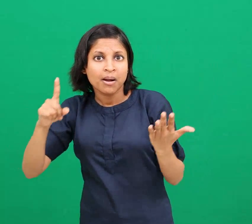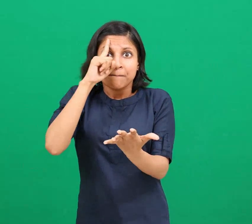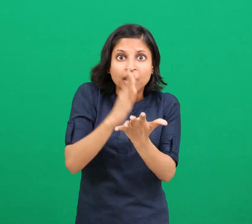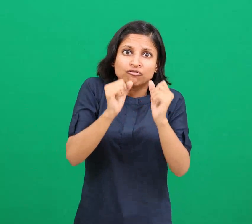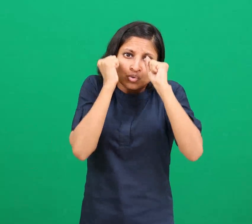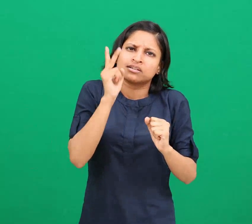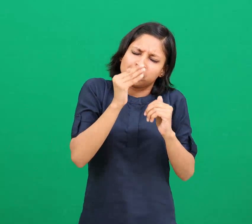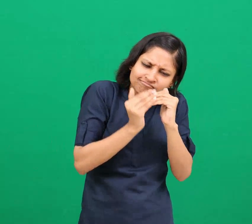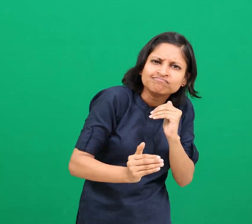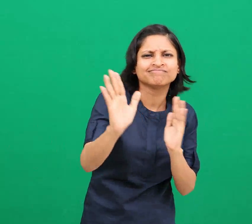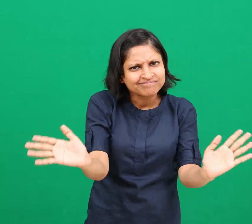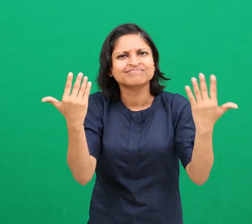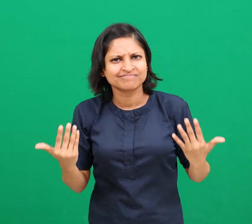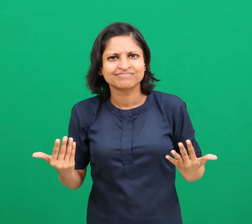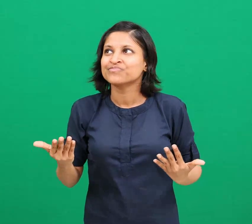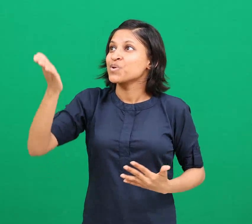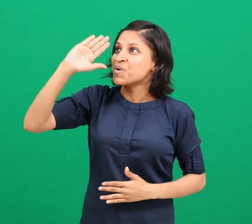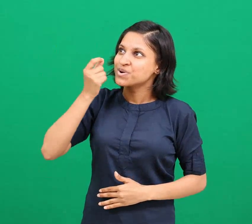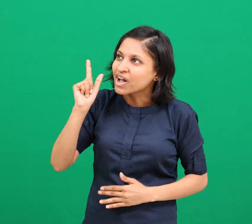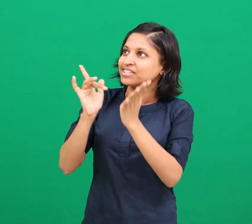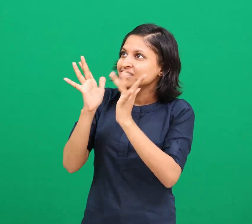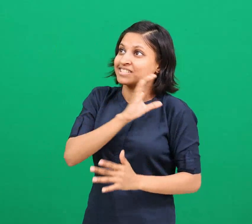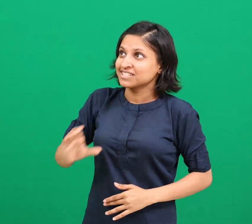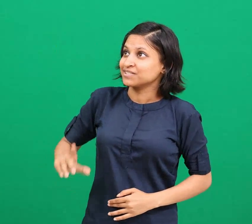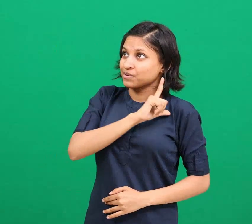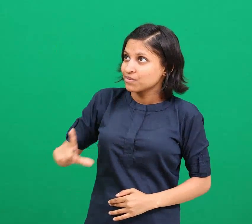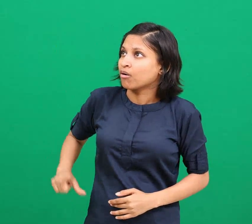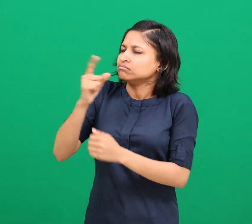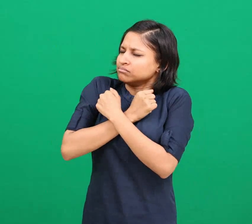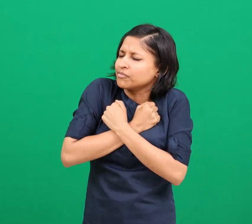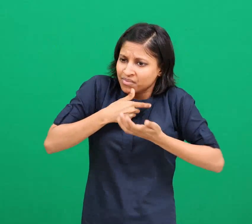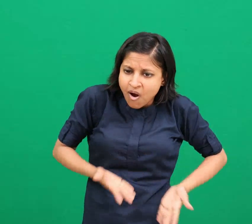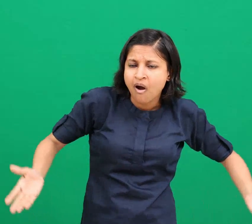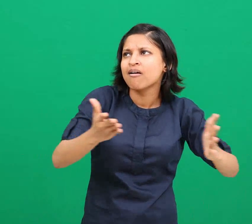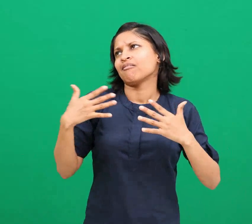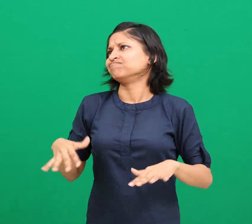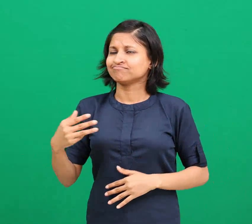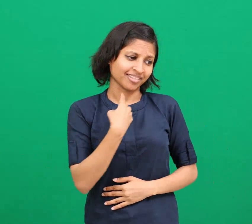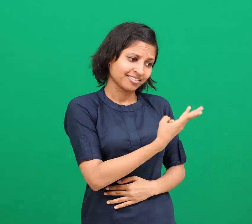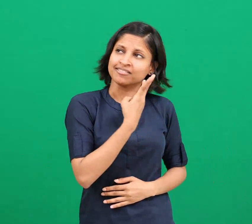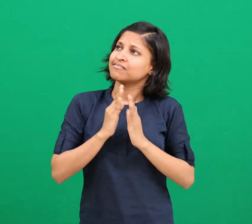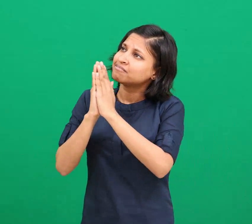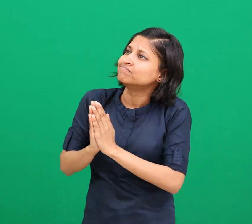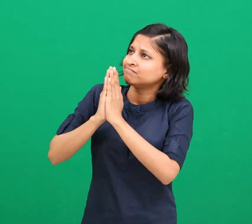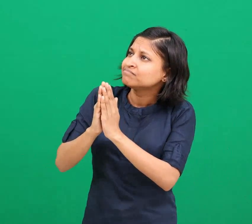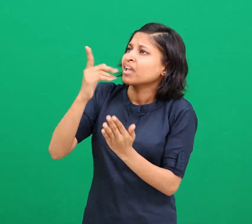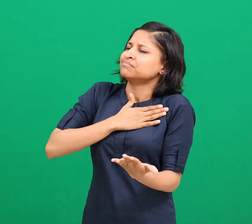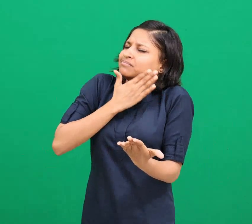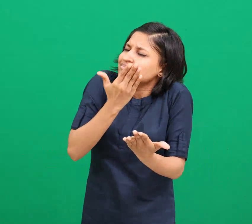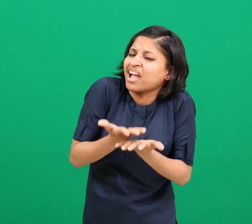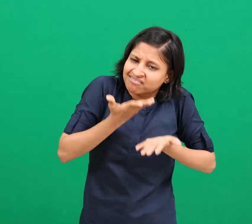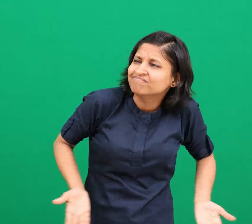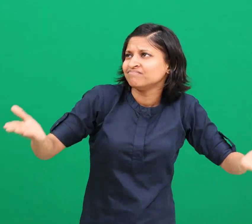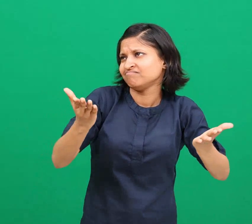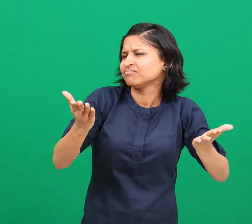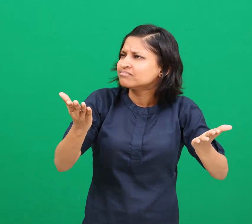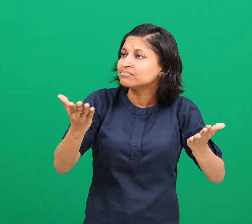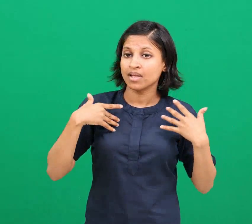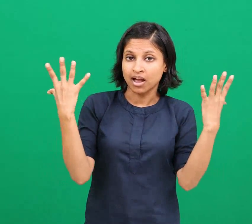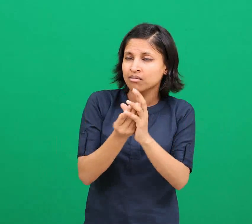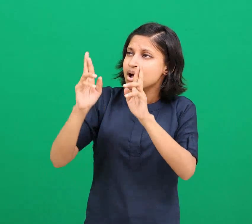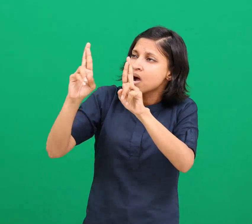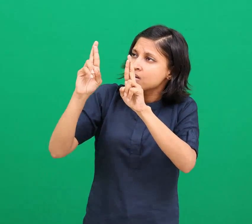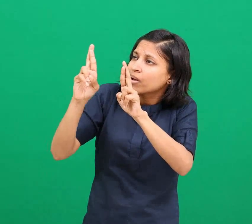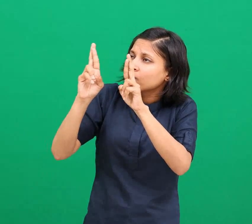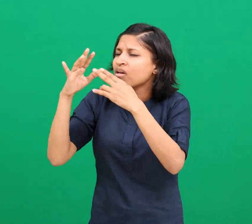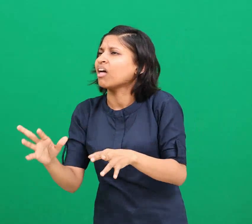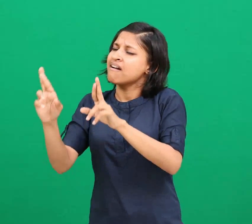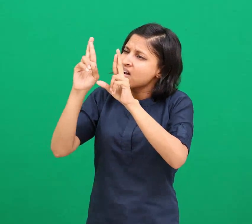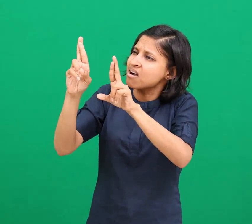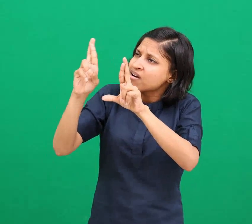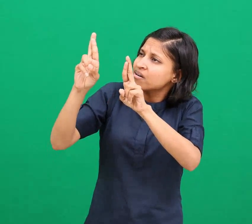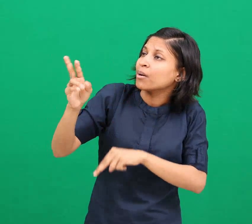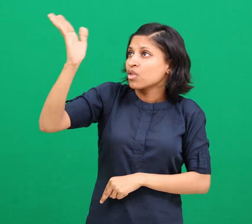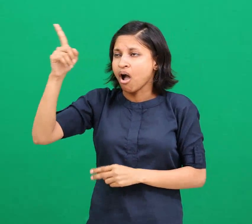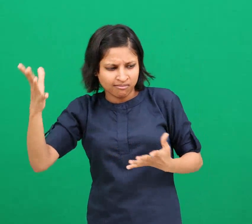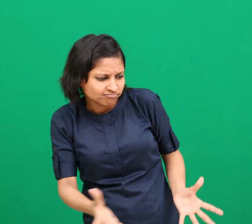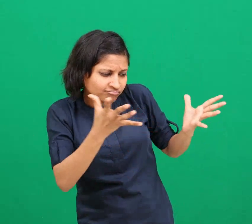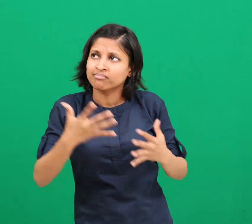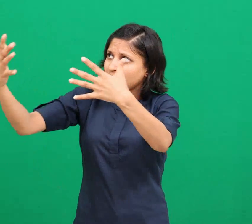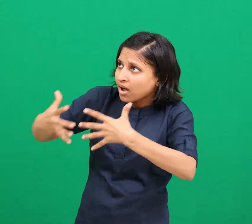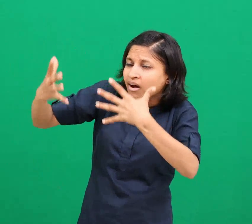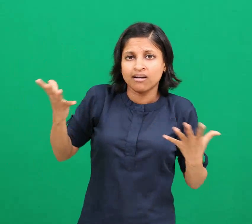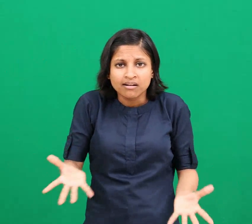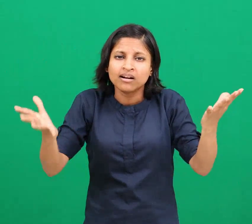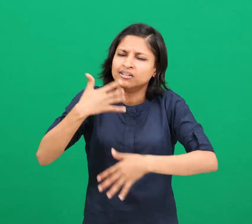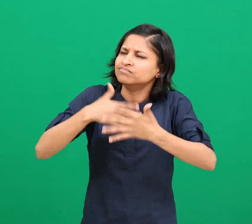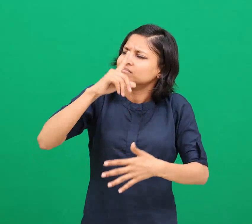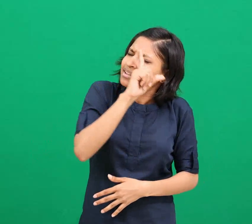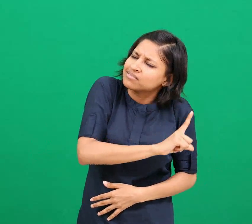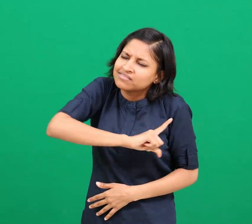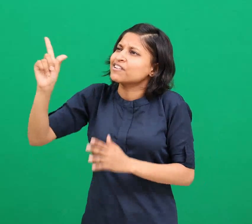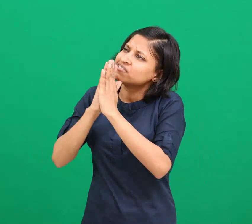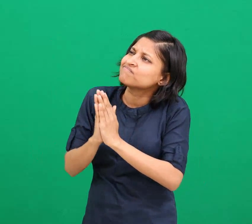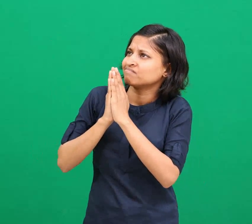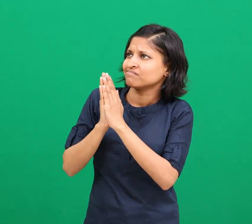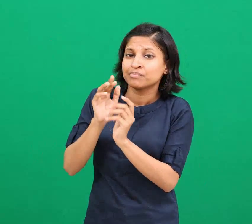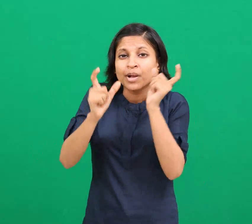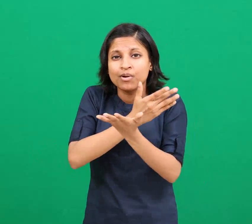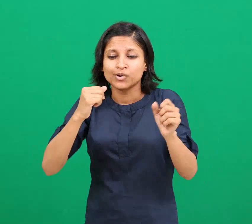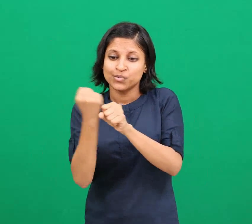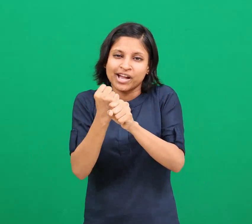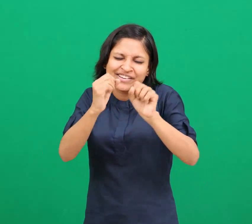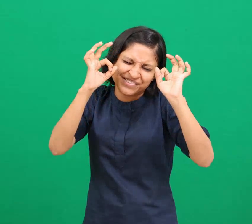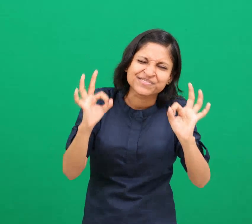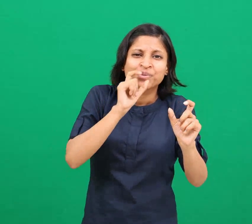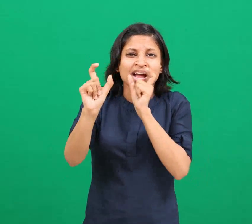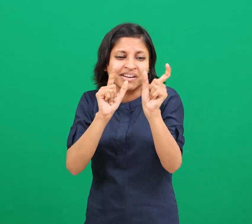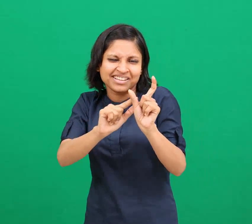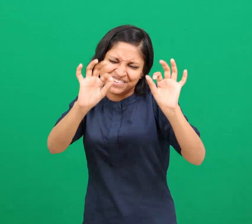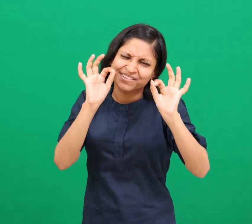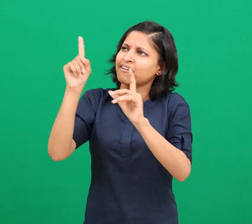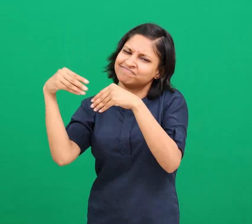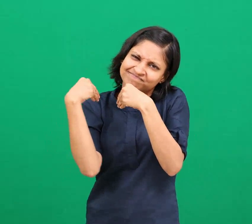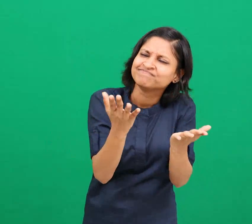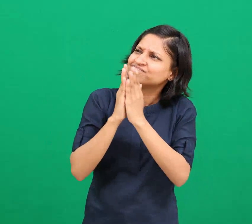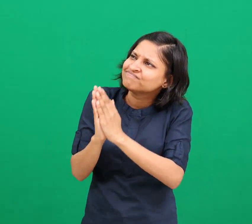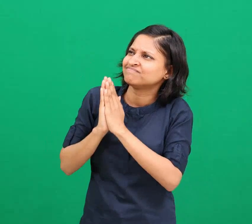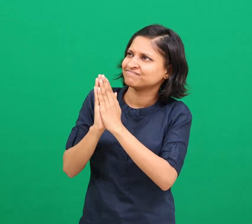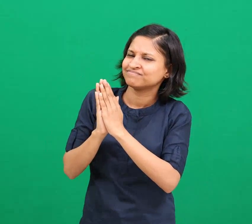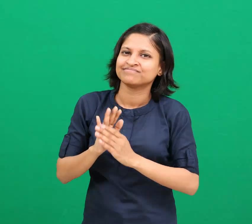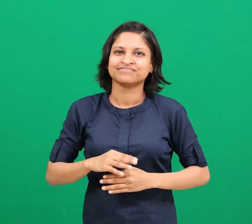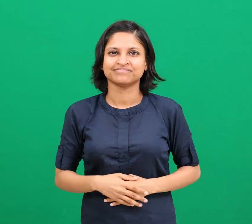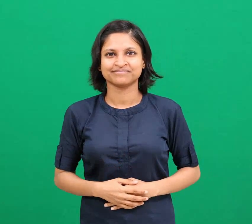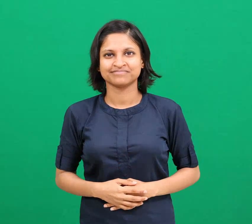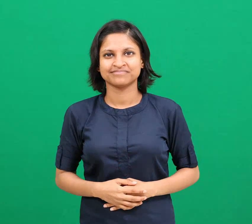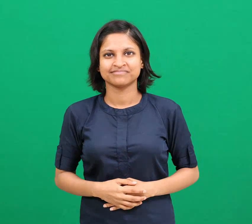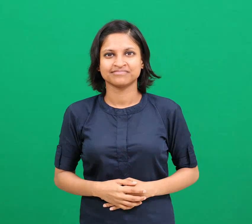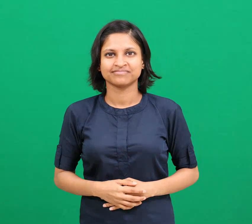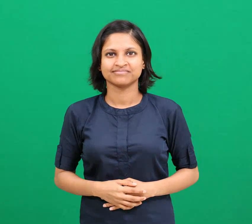Now may our Lord Jesus Christ Himself and God our Father, who by grace has loved us and given us eternal comfort and good hope, encourage your hearts and strengthen you in every good word and deed.